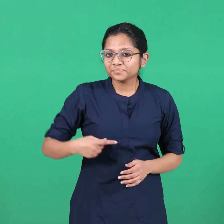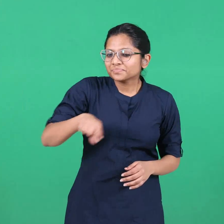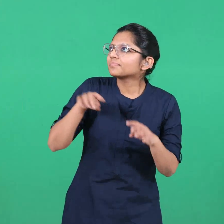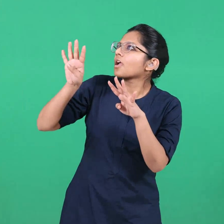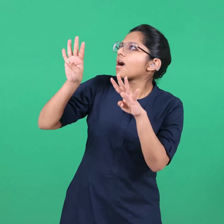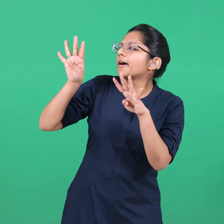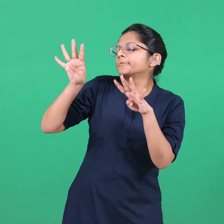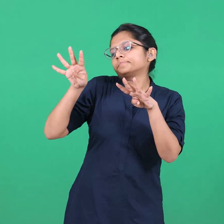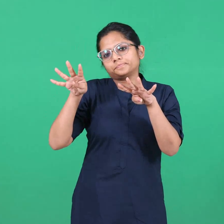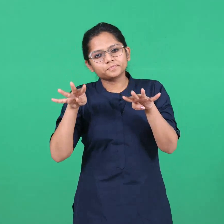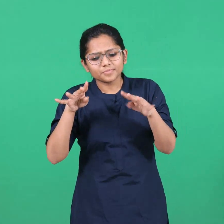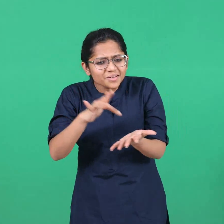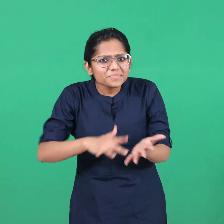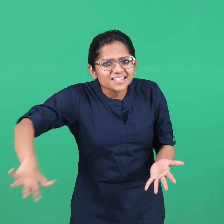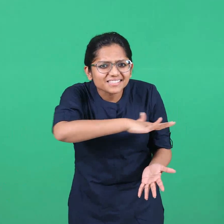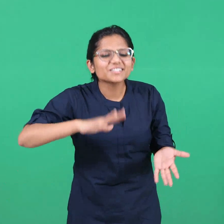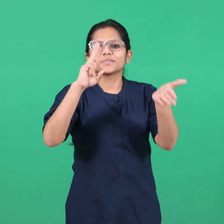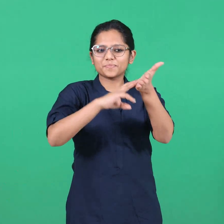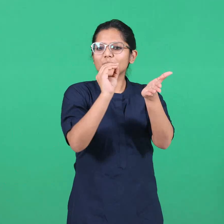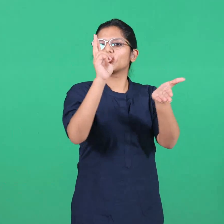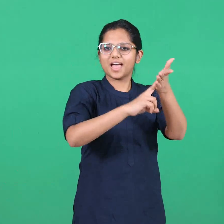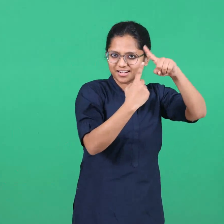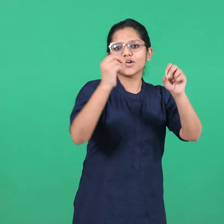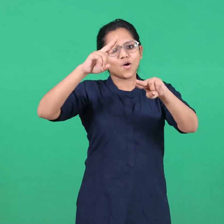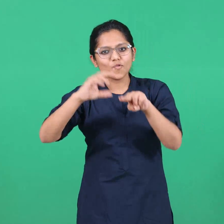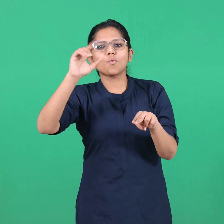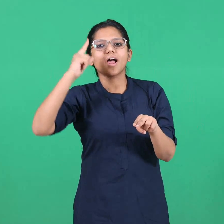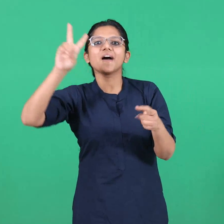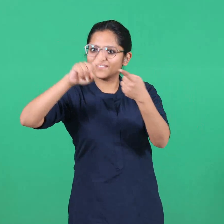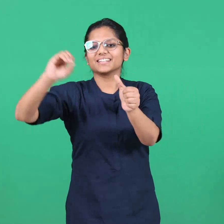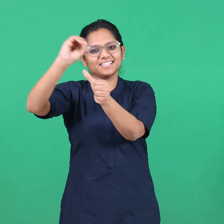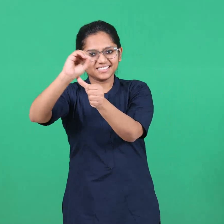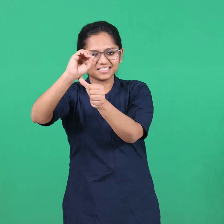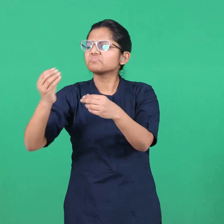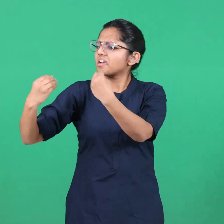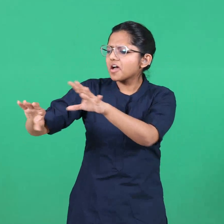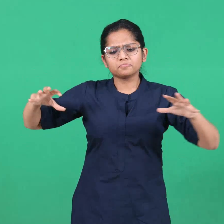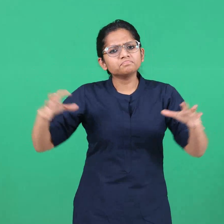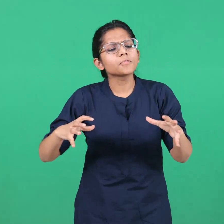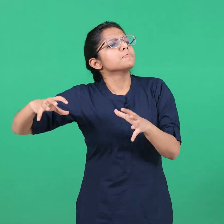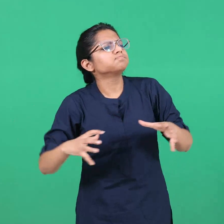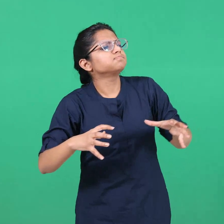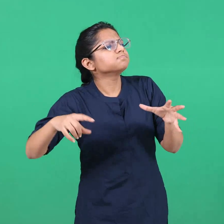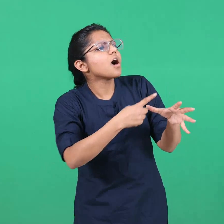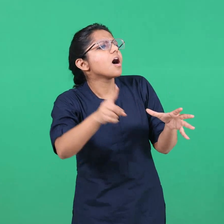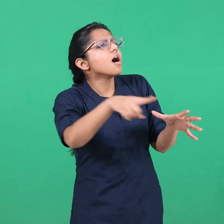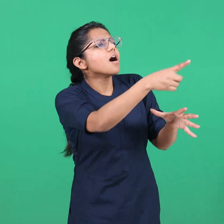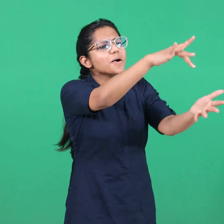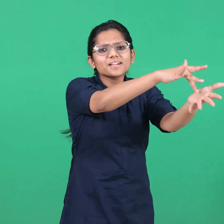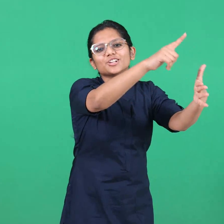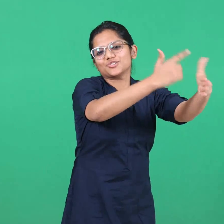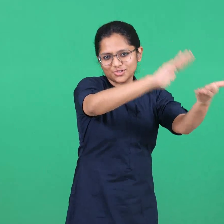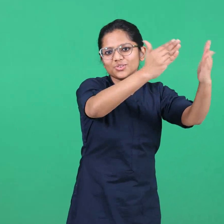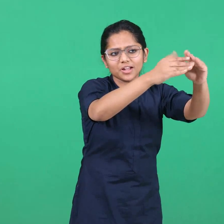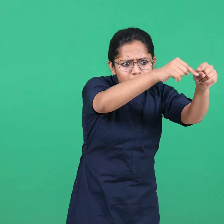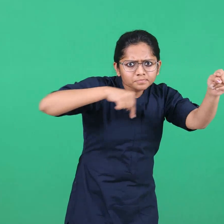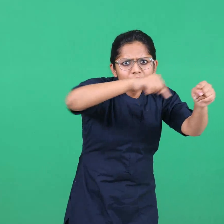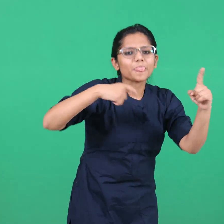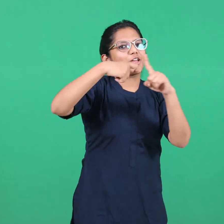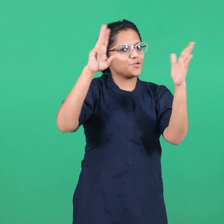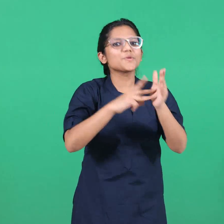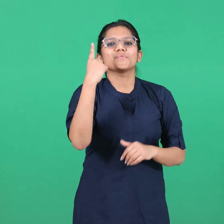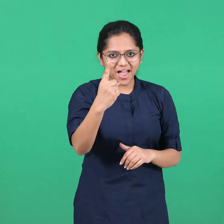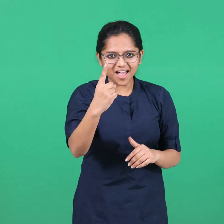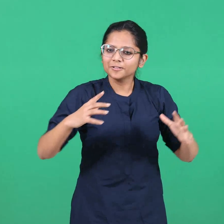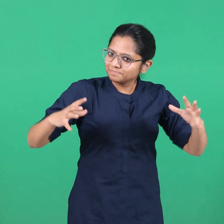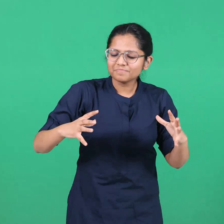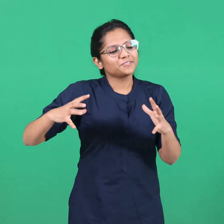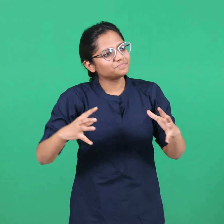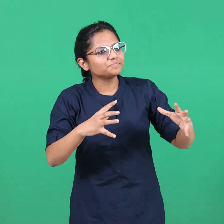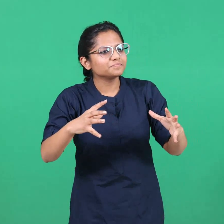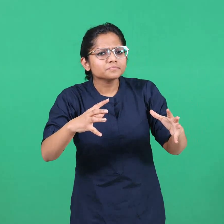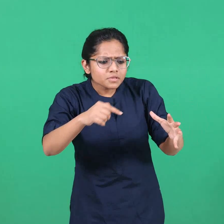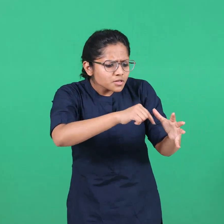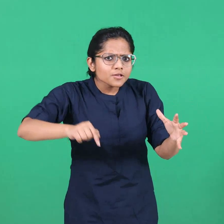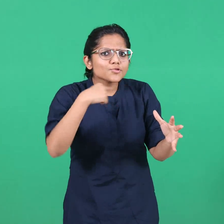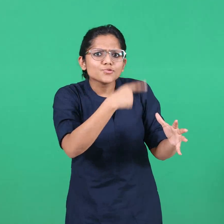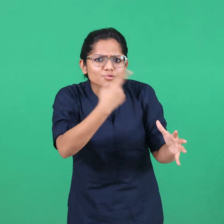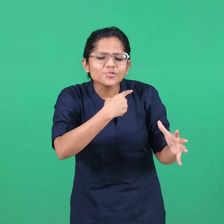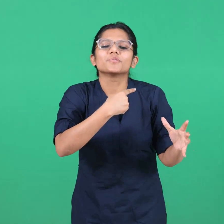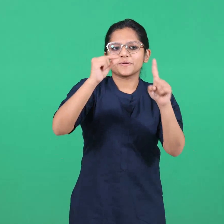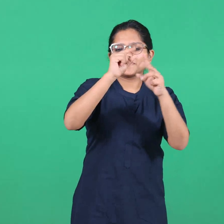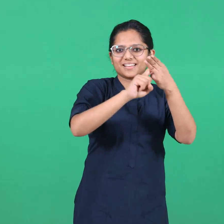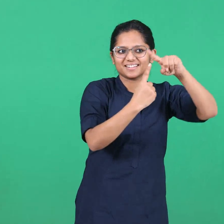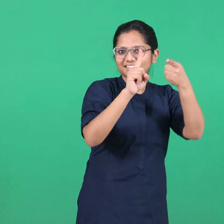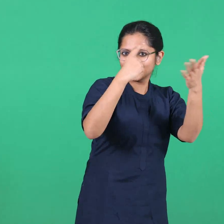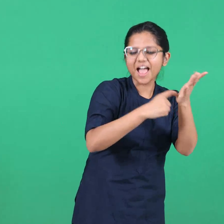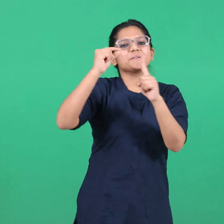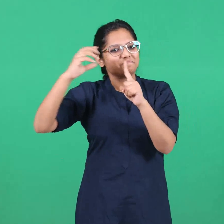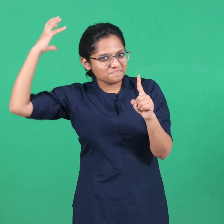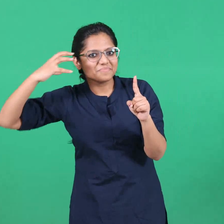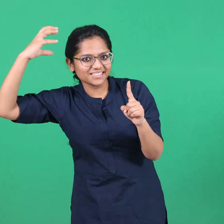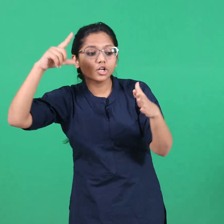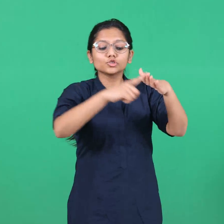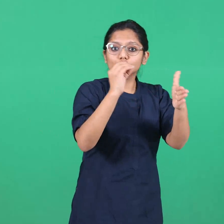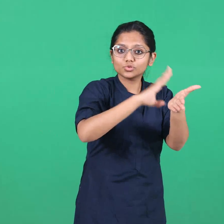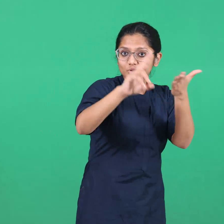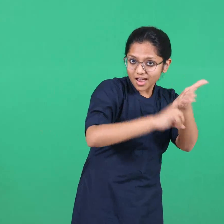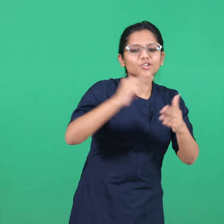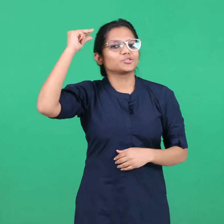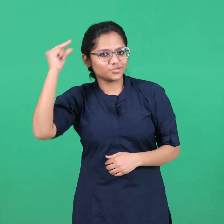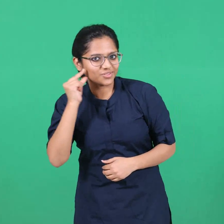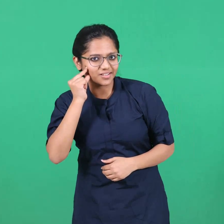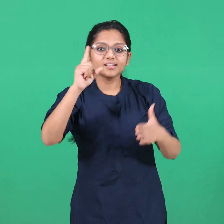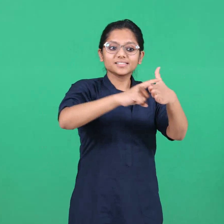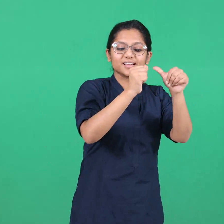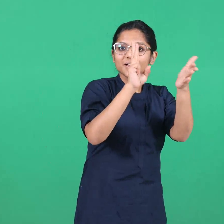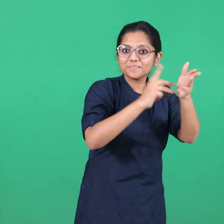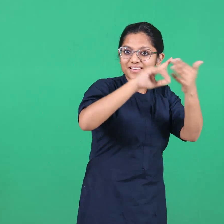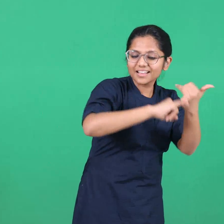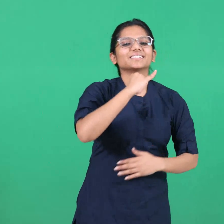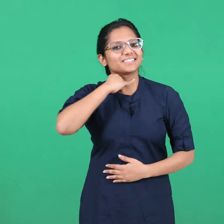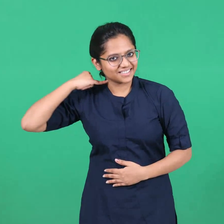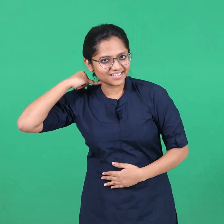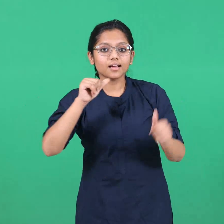Then they returned to Jerusalem from the Mount of Olives, which is near the city, a Sabbath day ' s journey away.